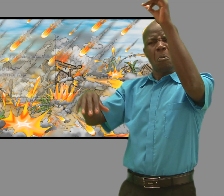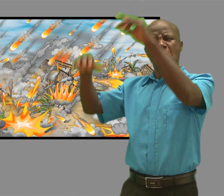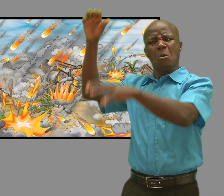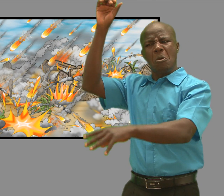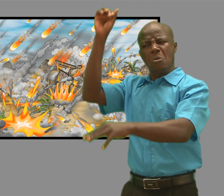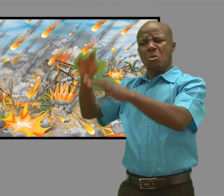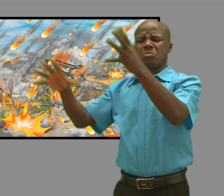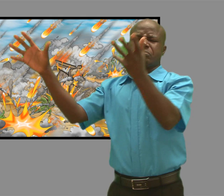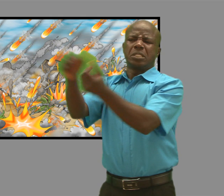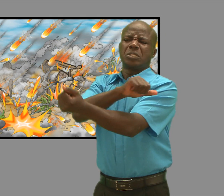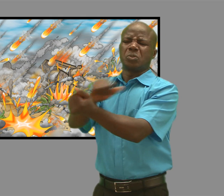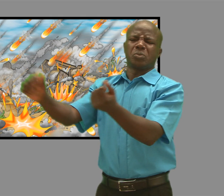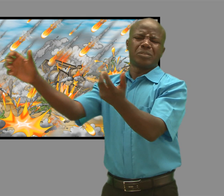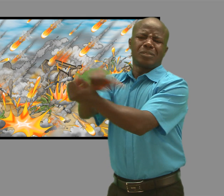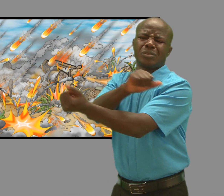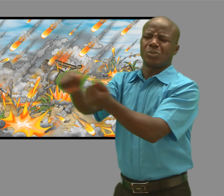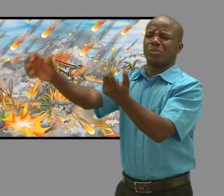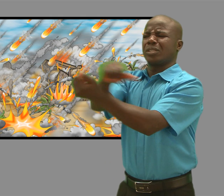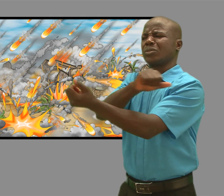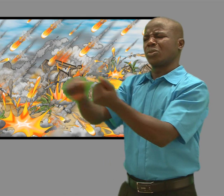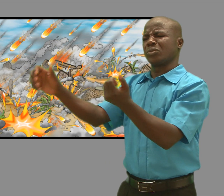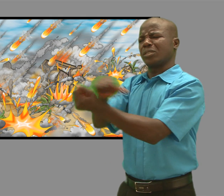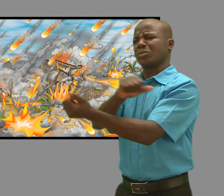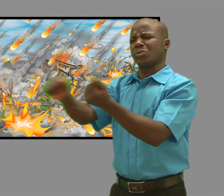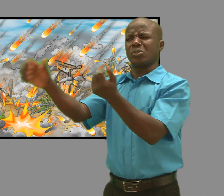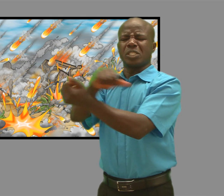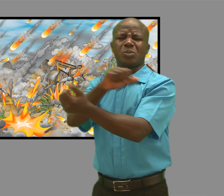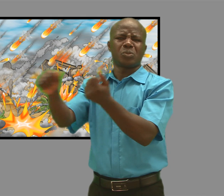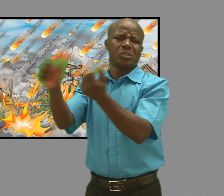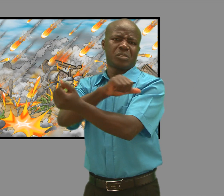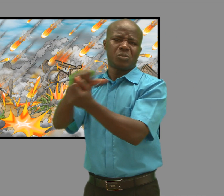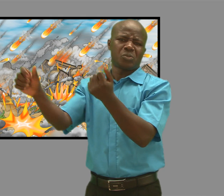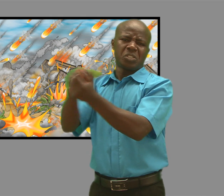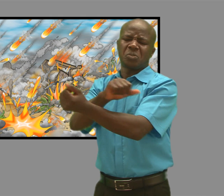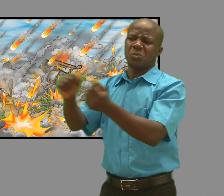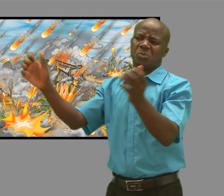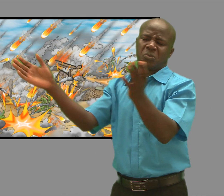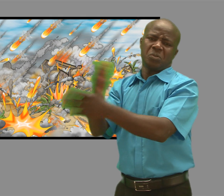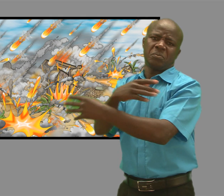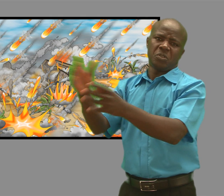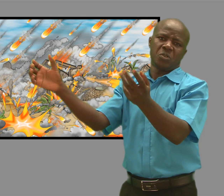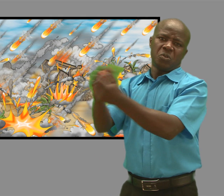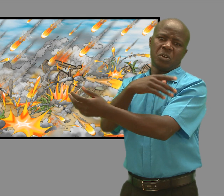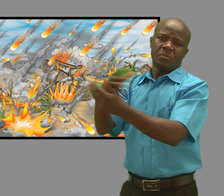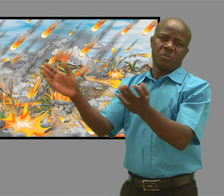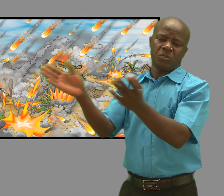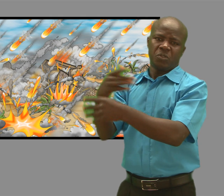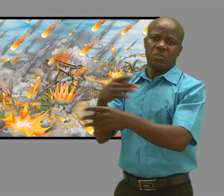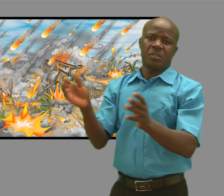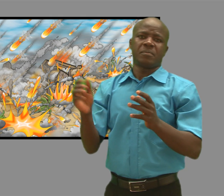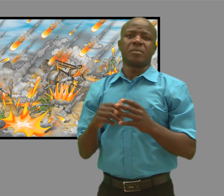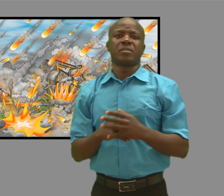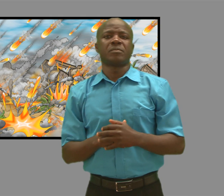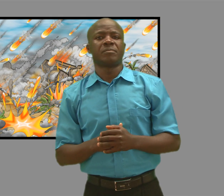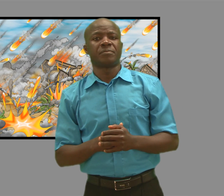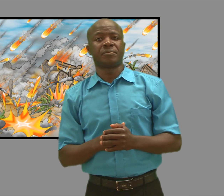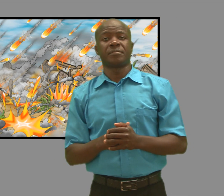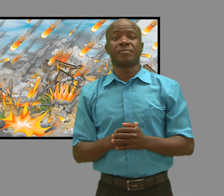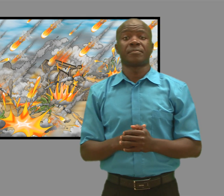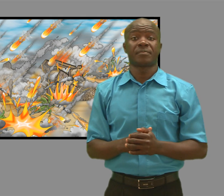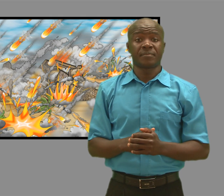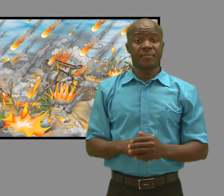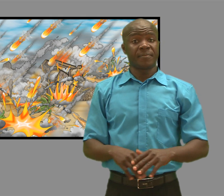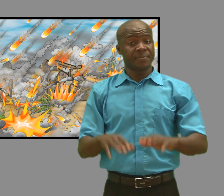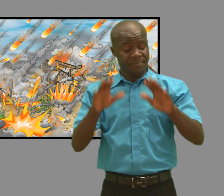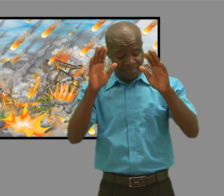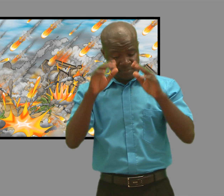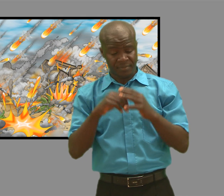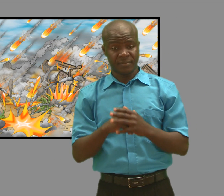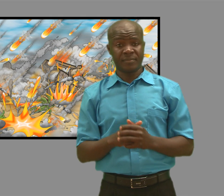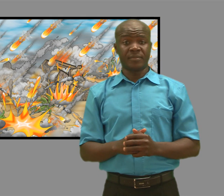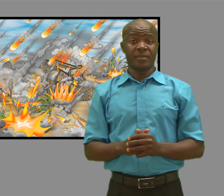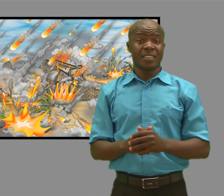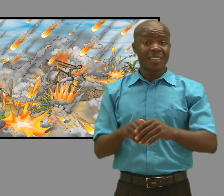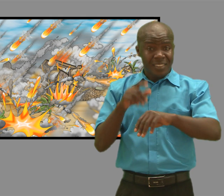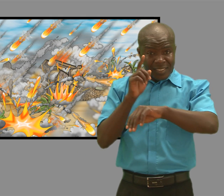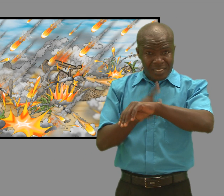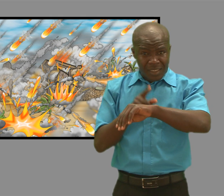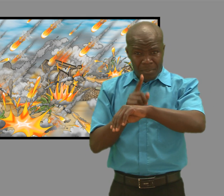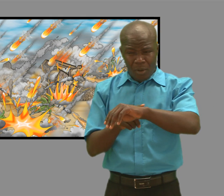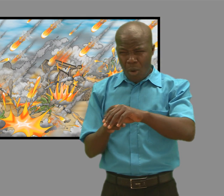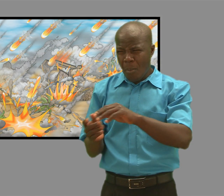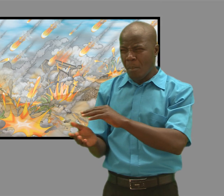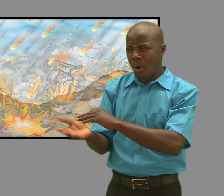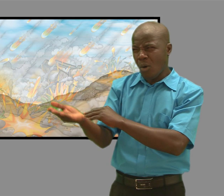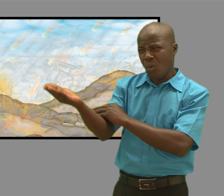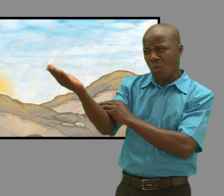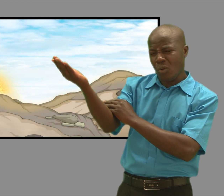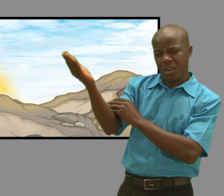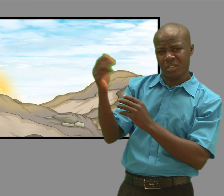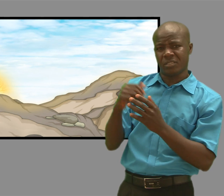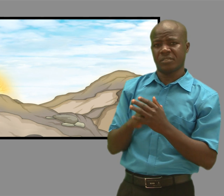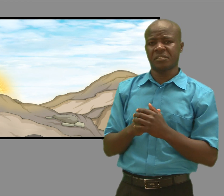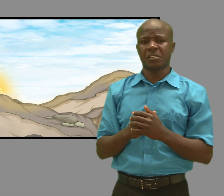But Lot’s wife looked back, and she became a pillar of salt.